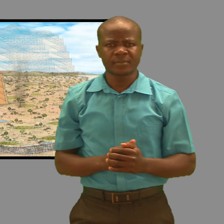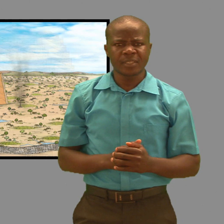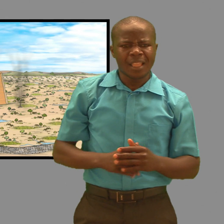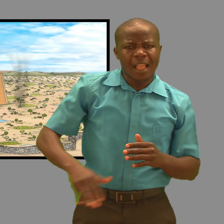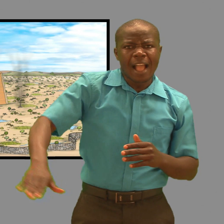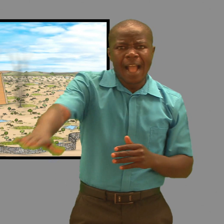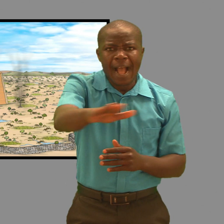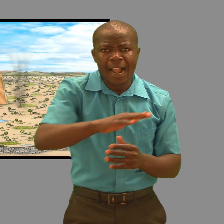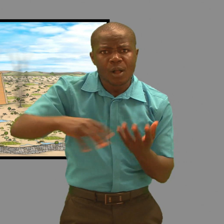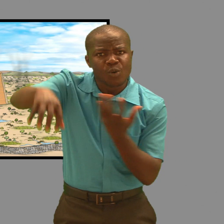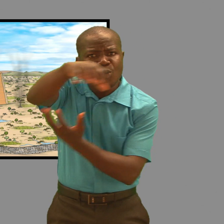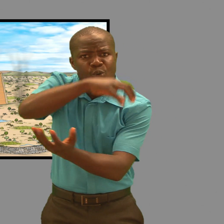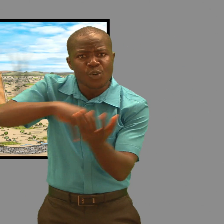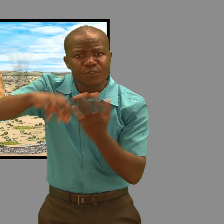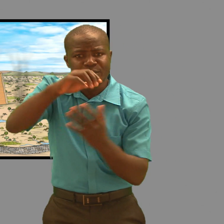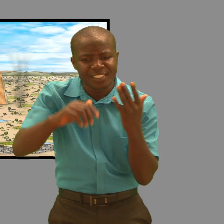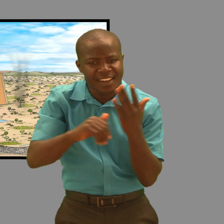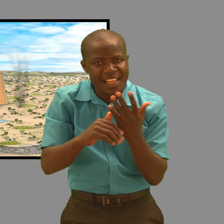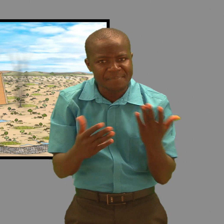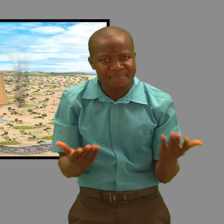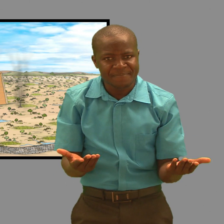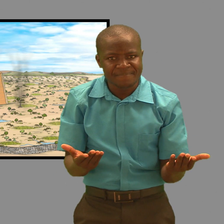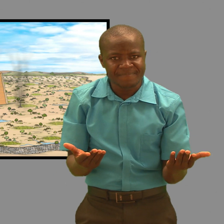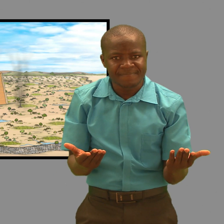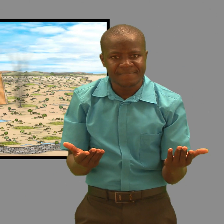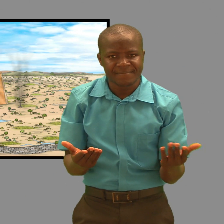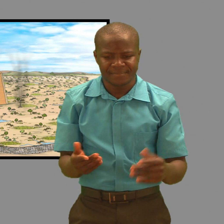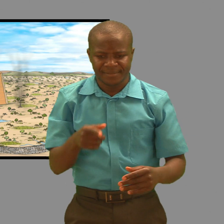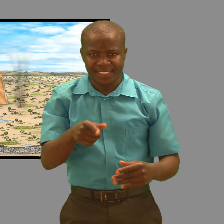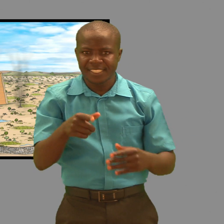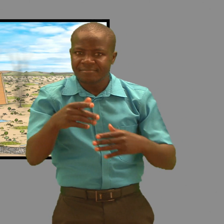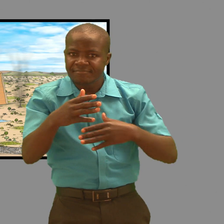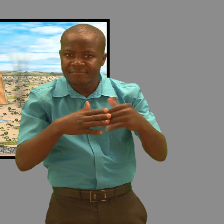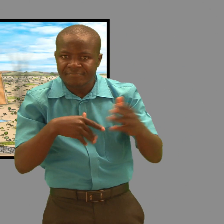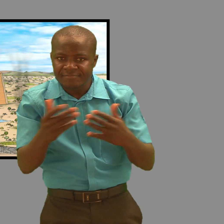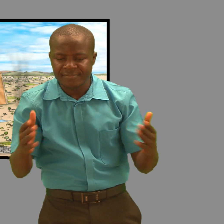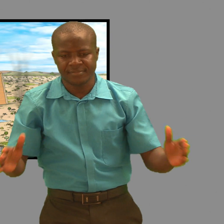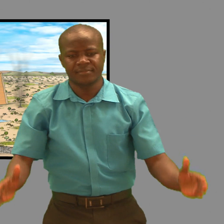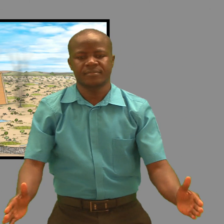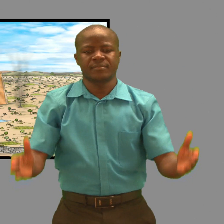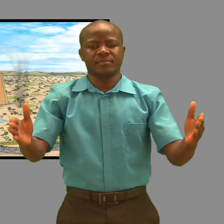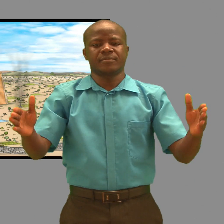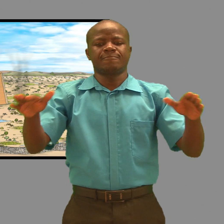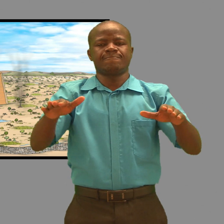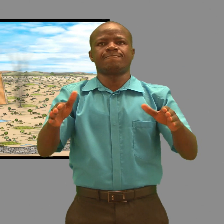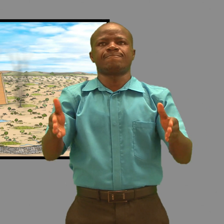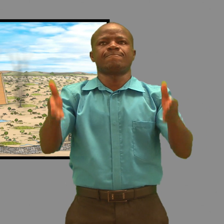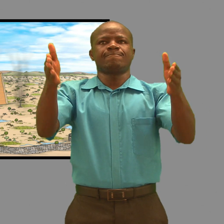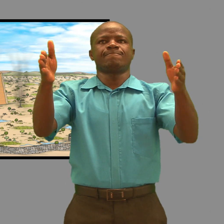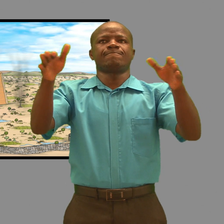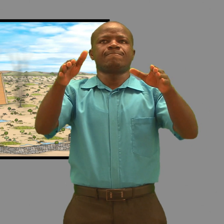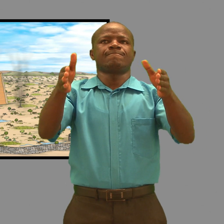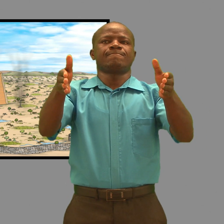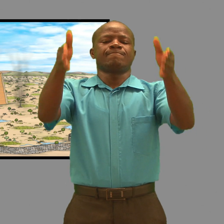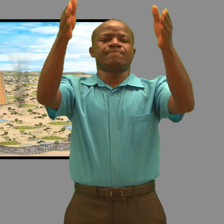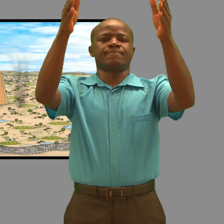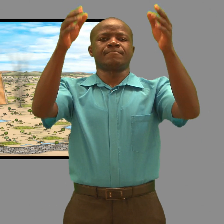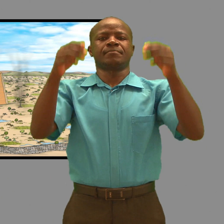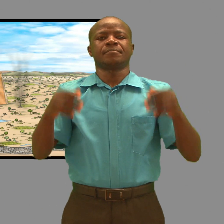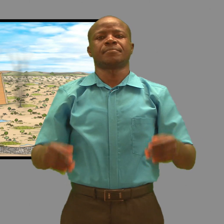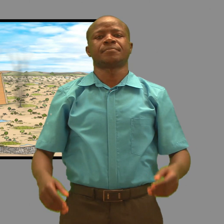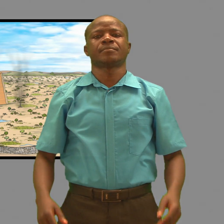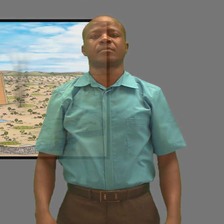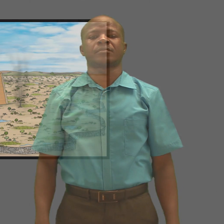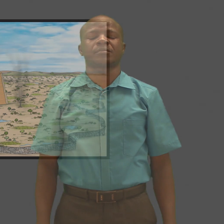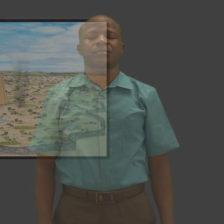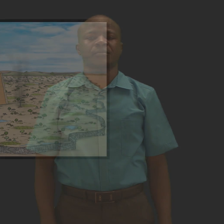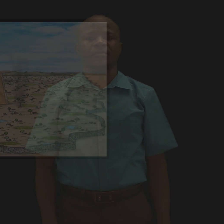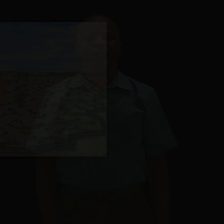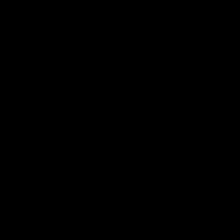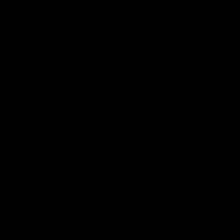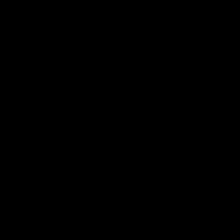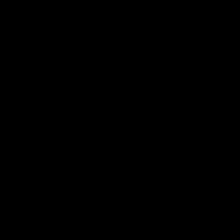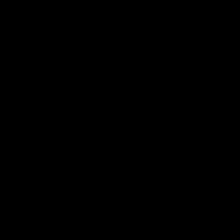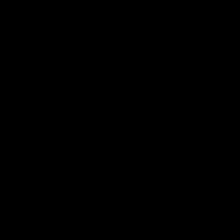That is why it is called Babel, for there the LORD confused the language of the whole world, and from that place the LORD scattered them over the face of all the earth.